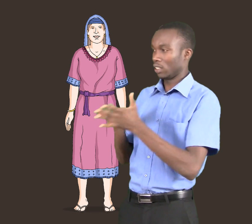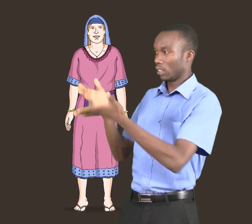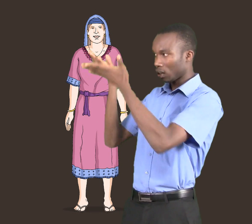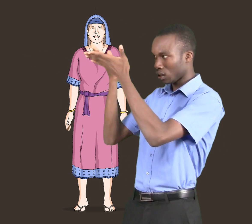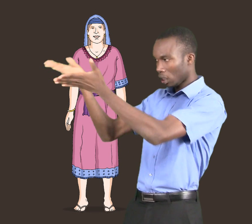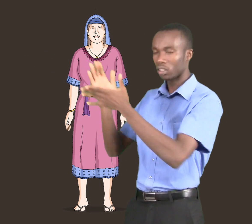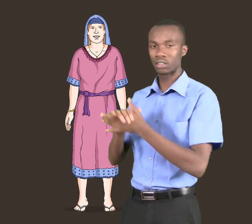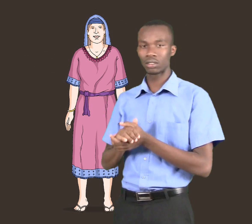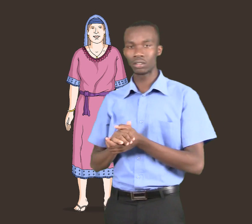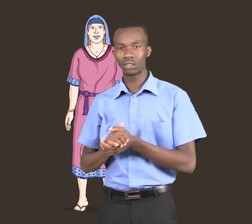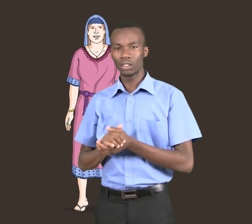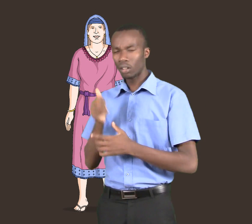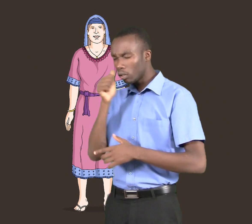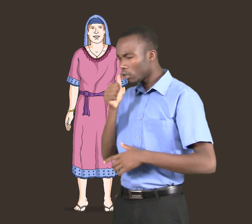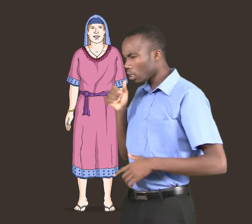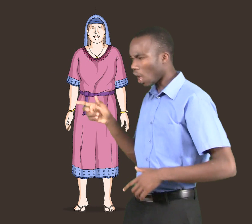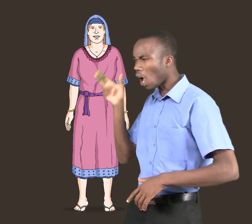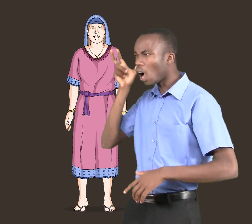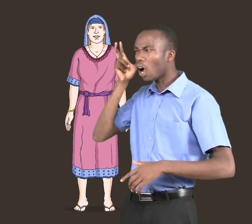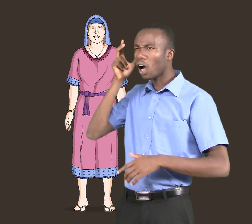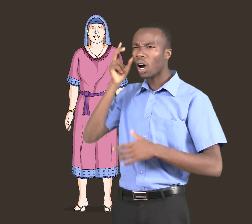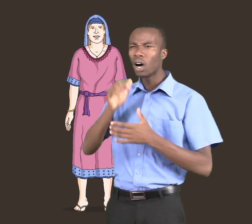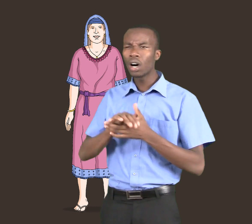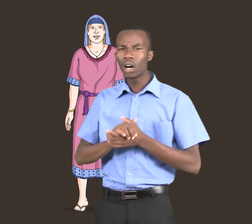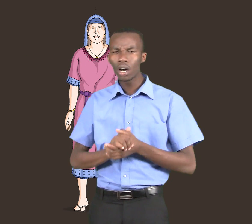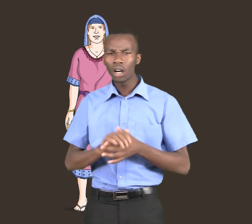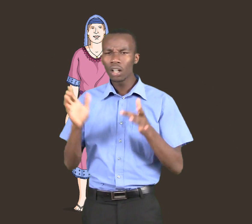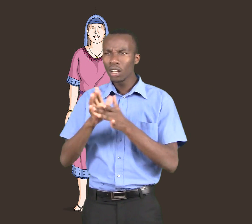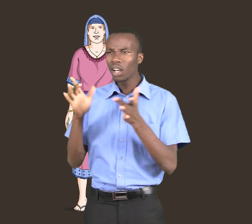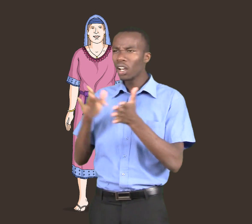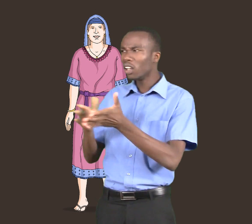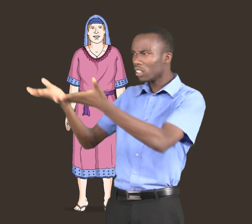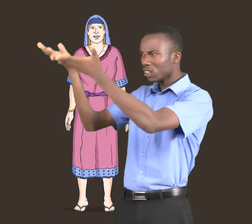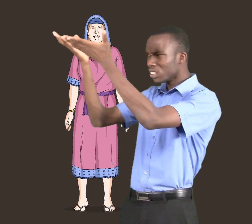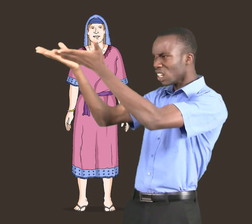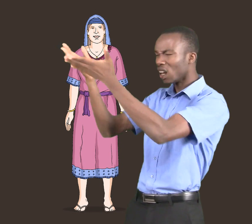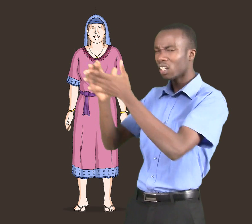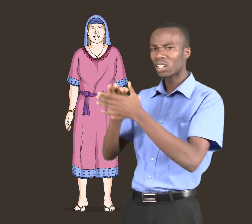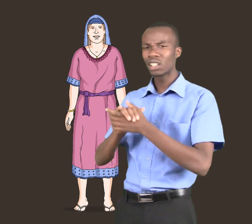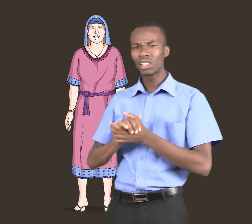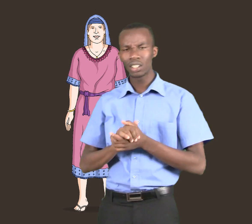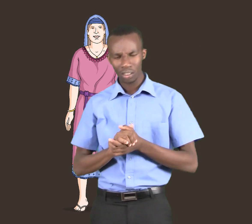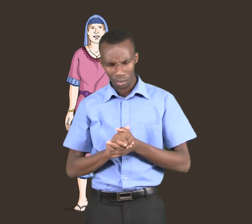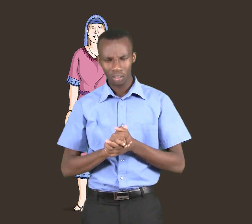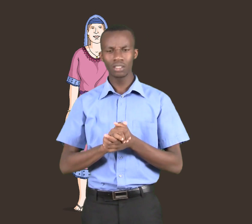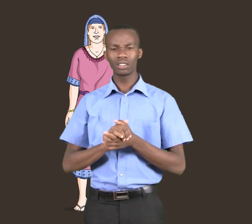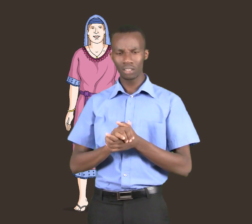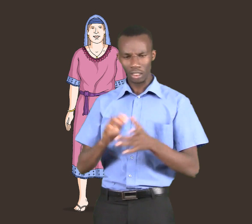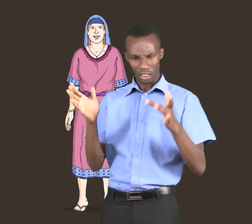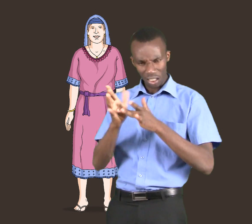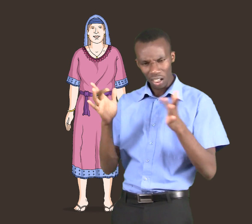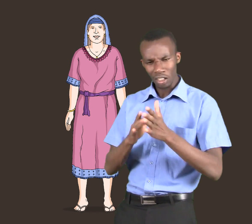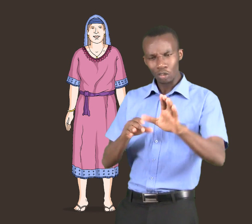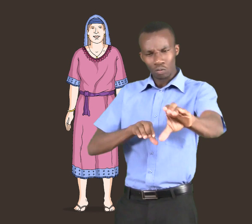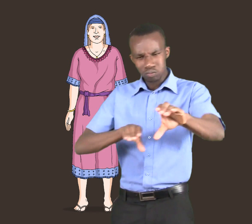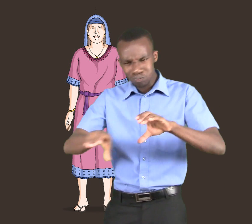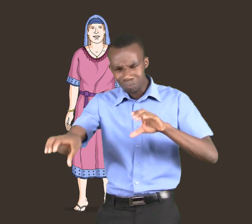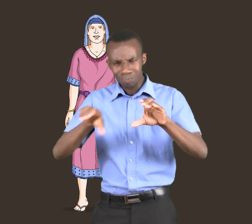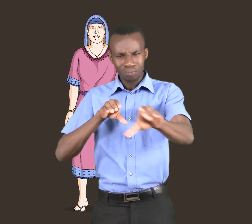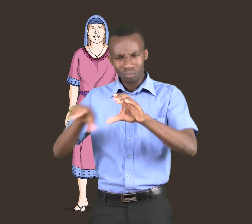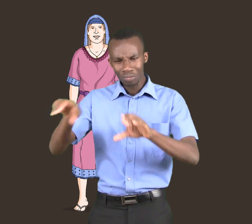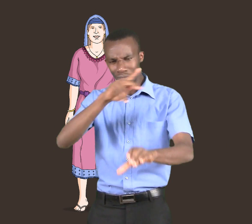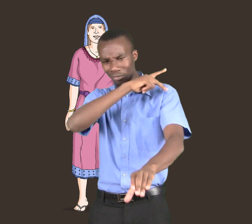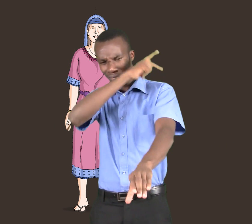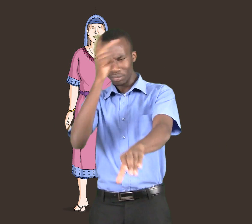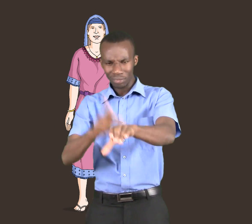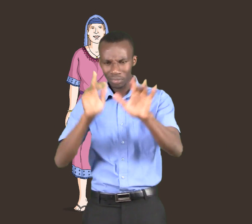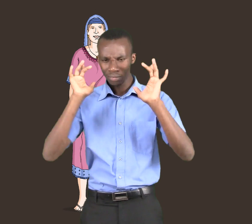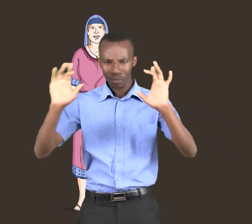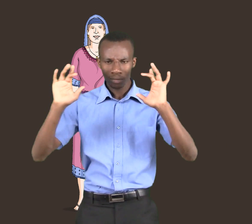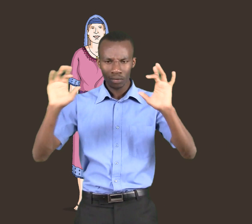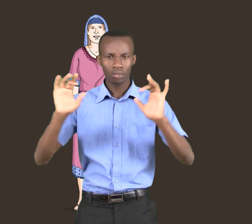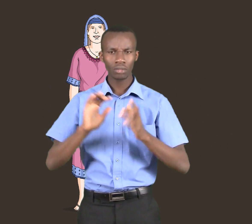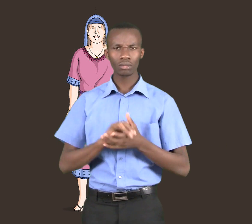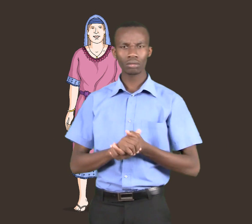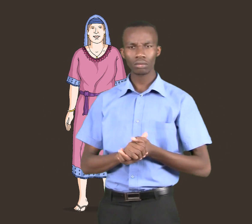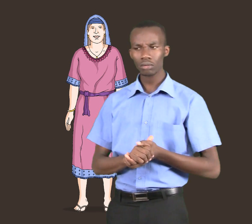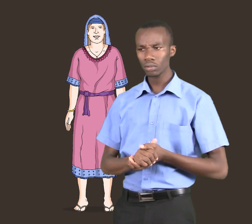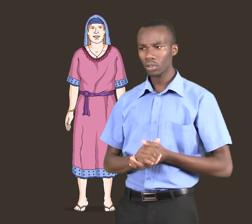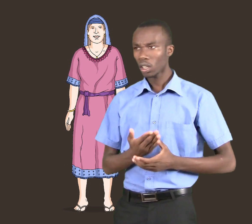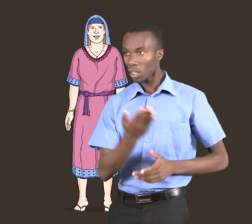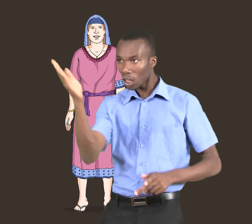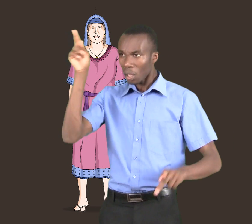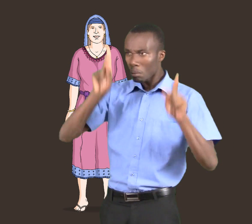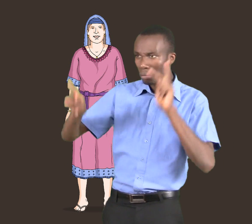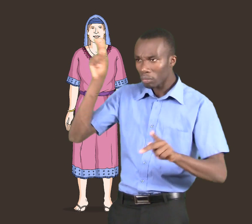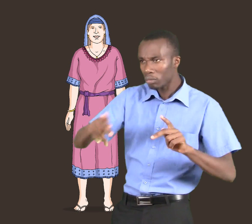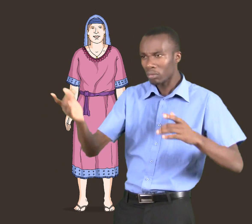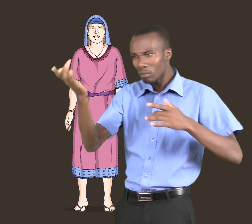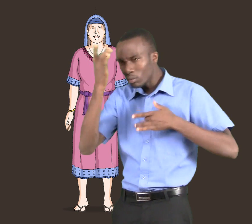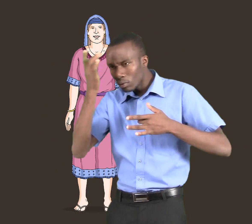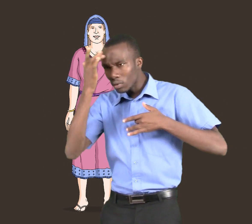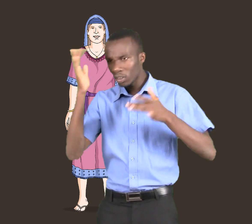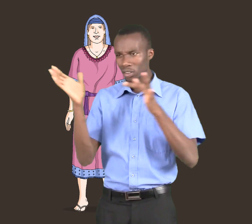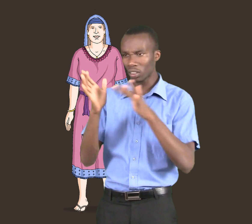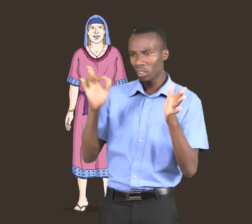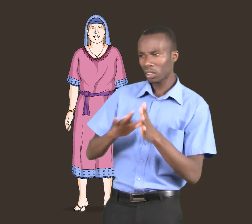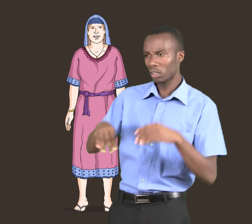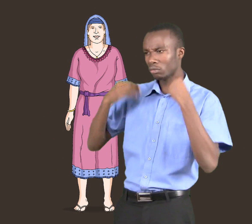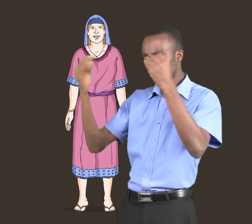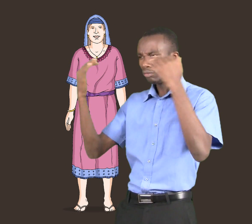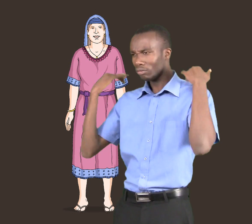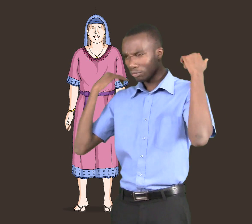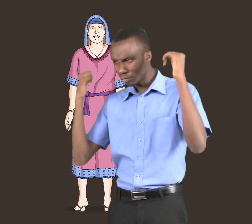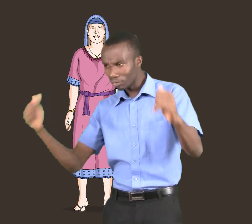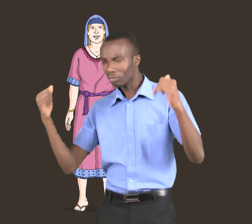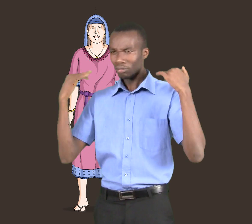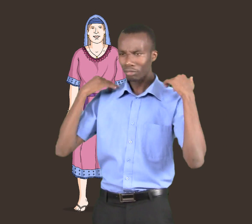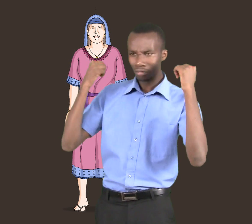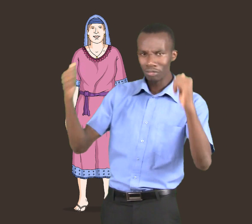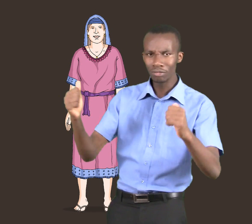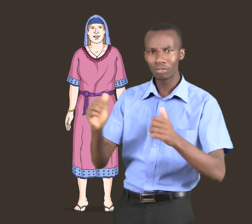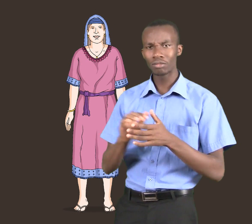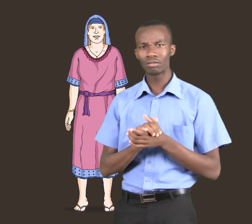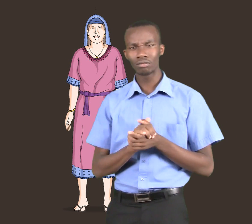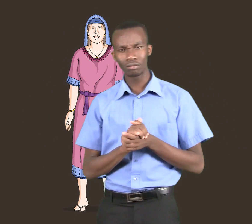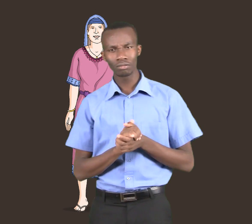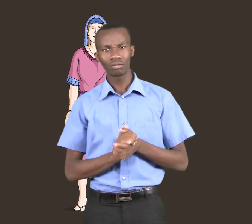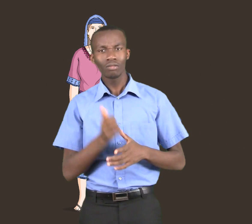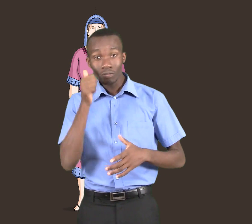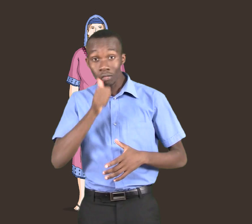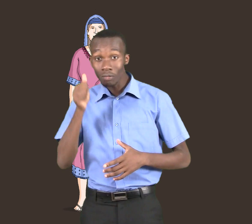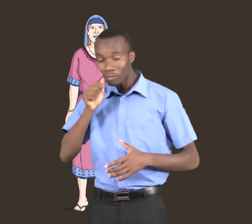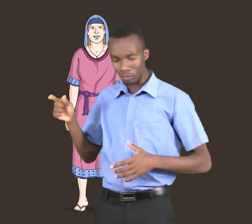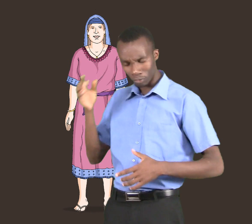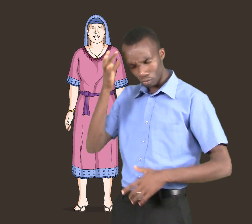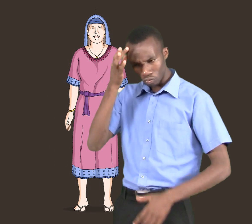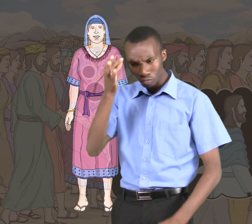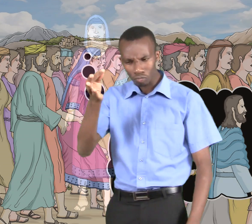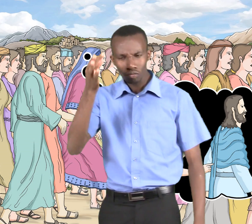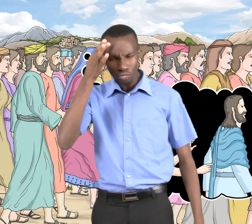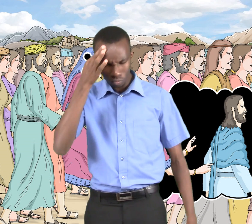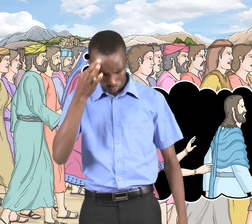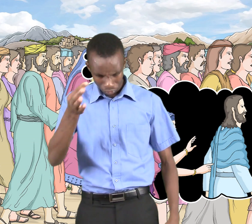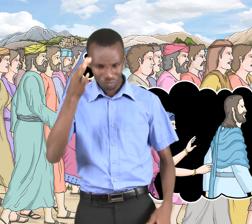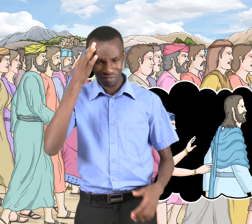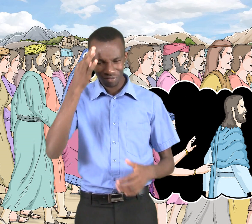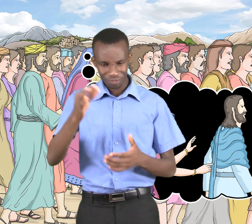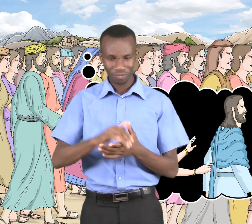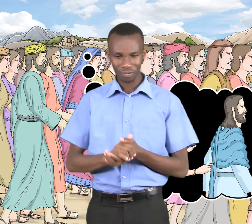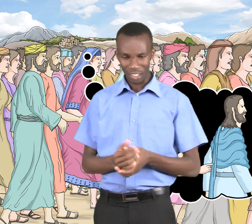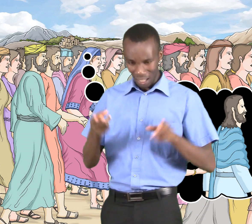Instead, her condition had only grown worse.